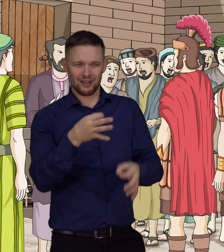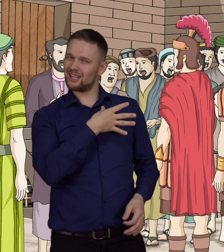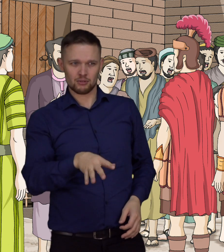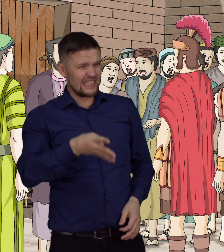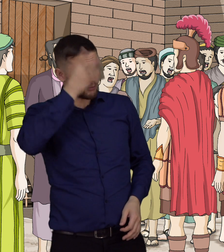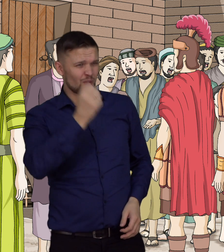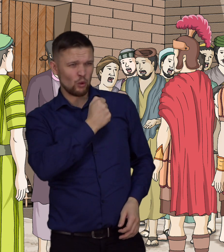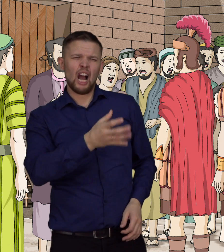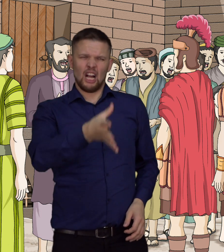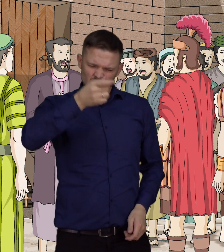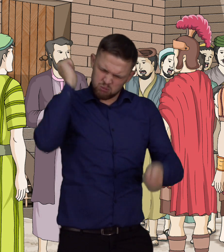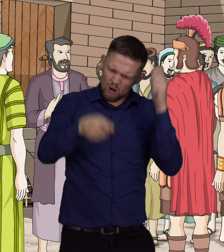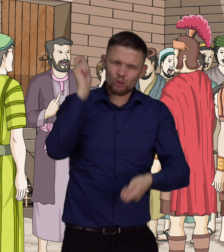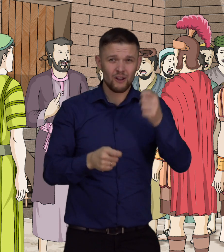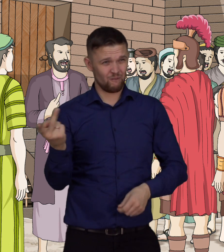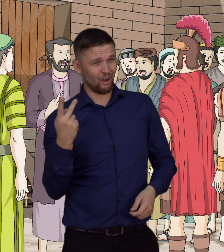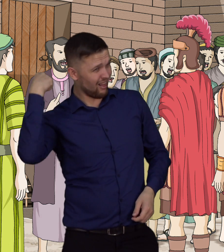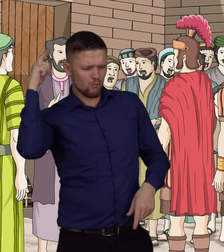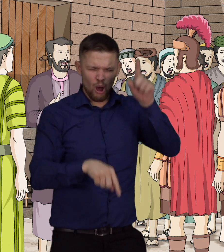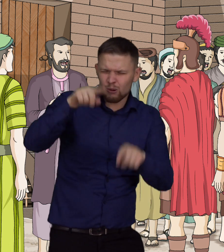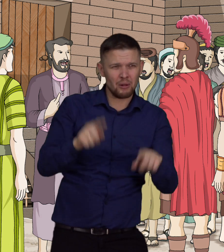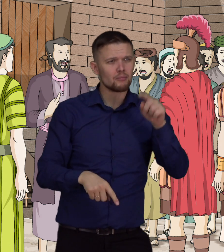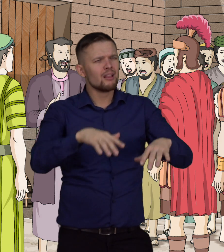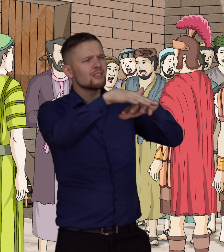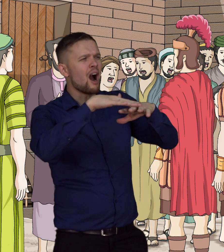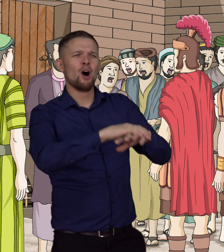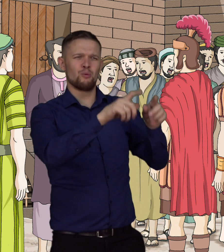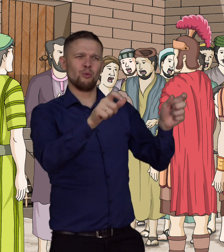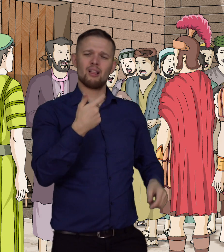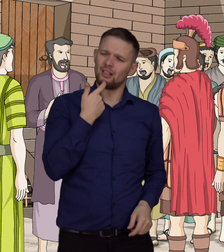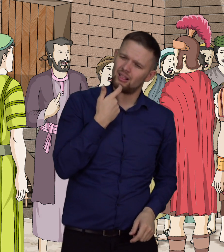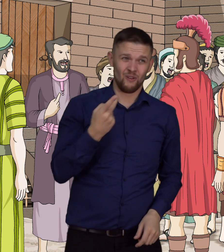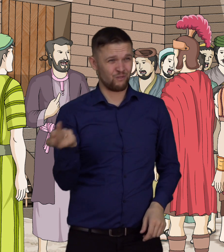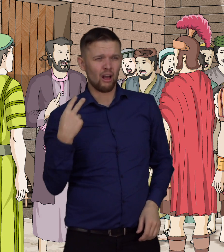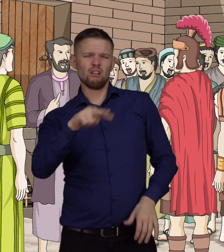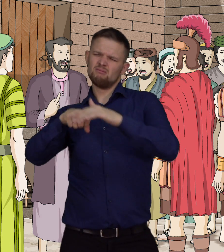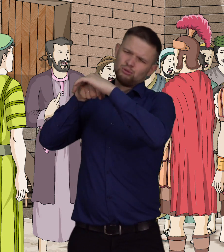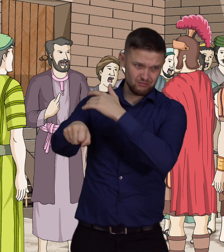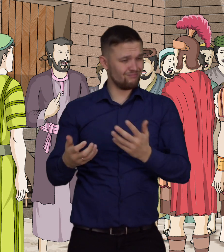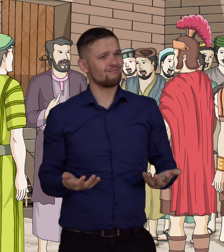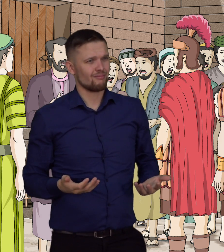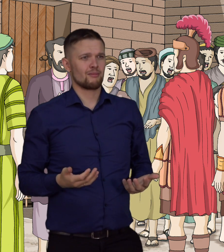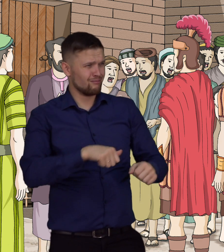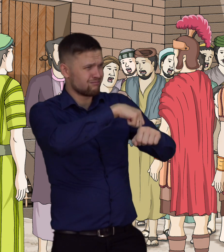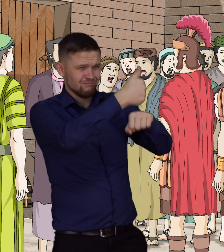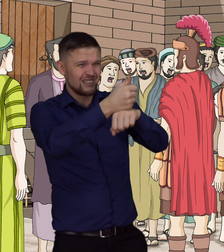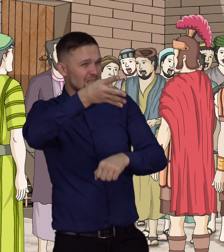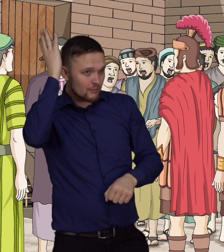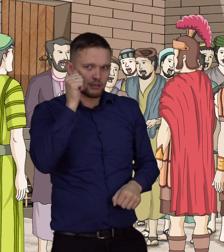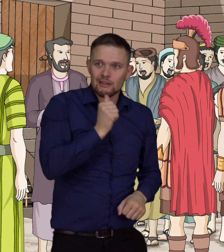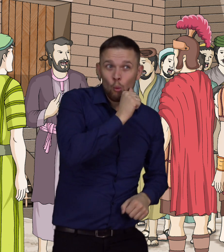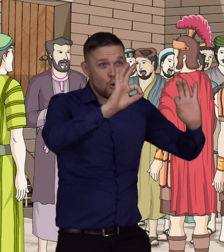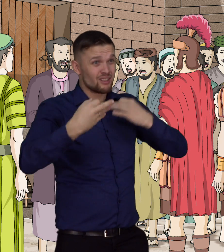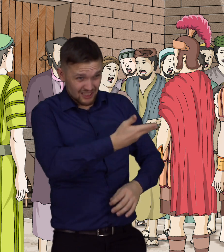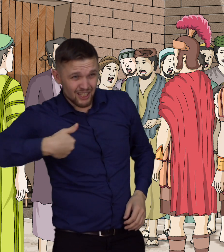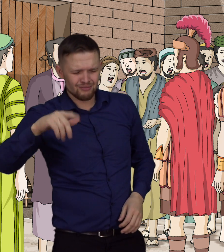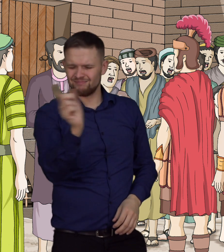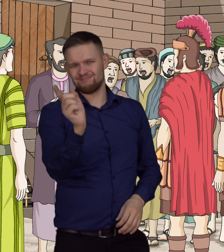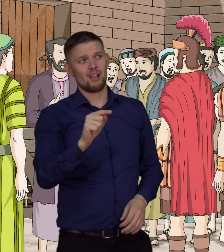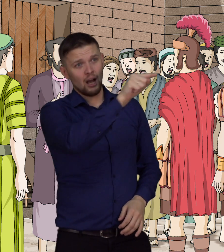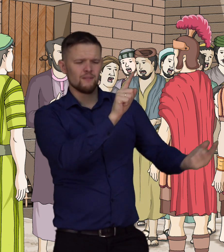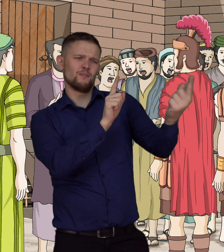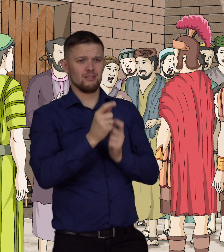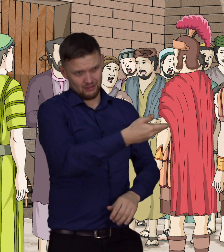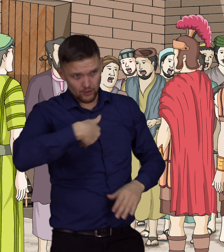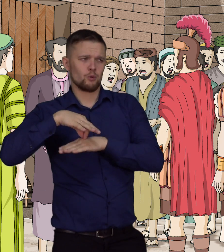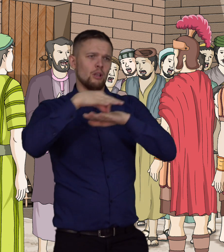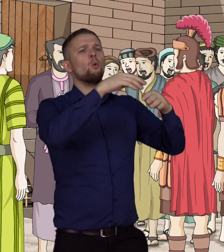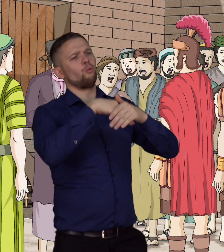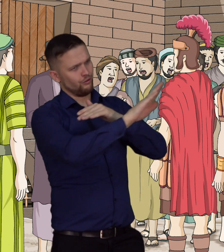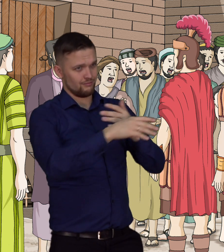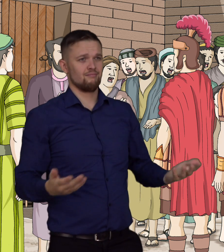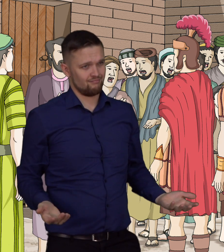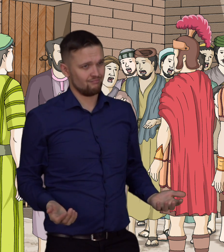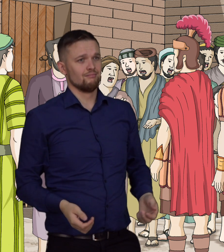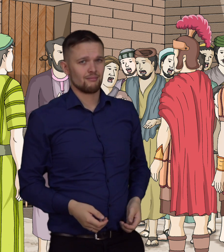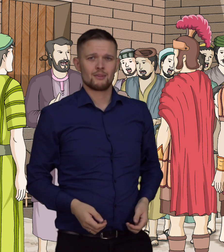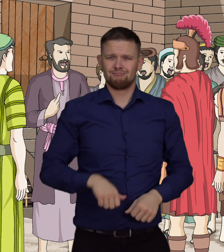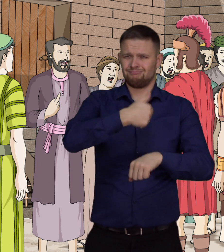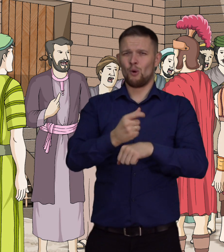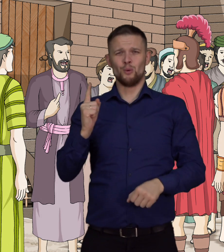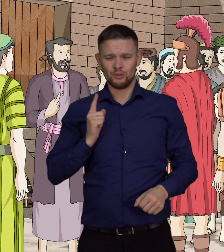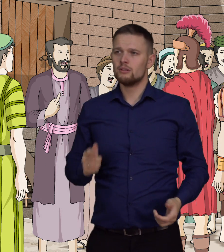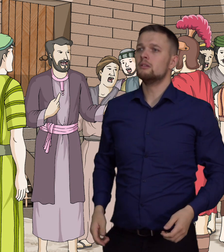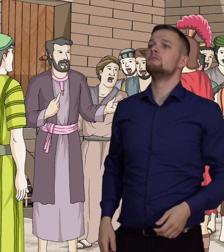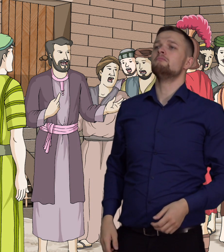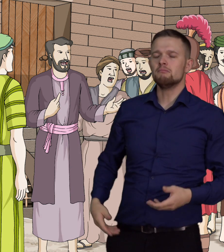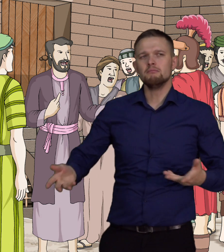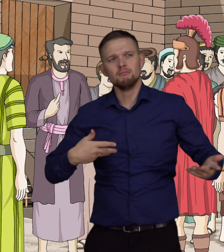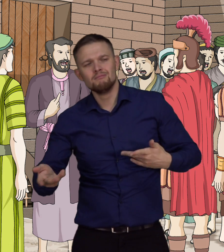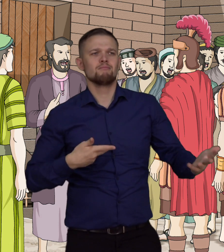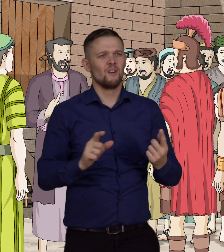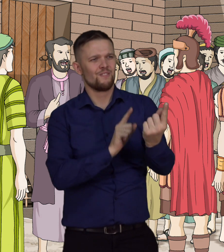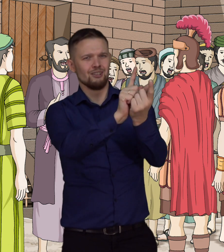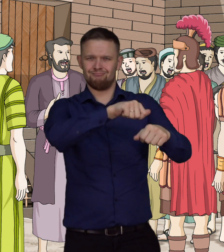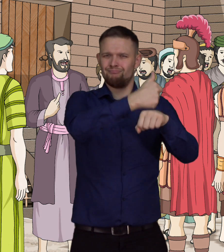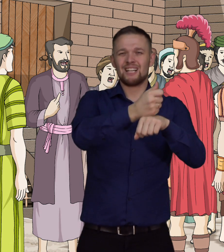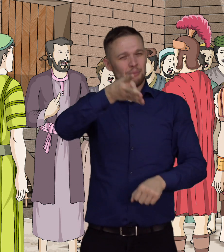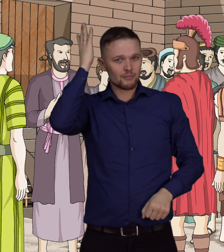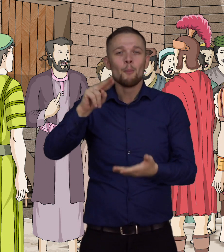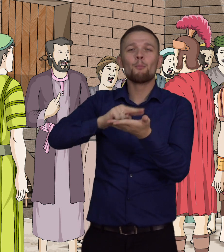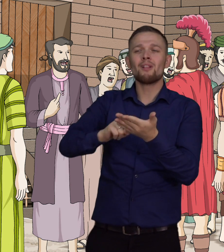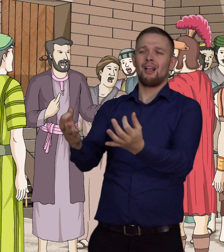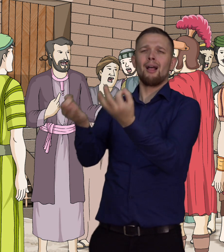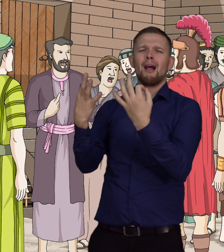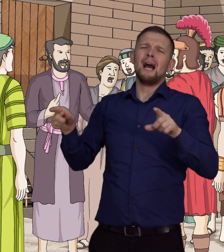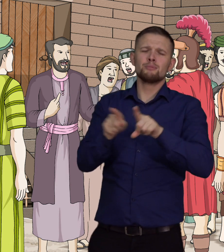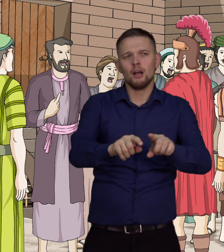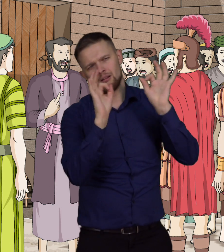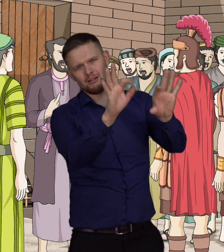Now you may go on your way in peace.” But Paul said to the officers, “They beat us publicly without a trial and threw us into prison, even though we are Roman citizens.